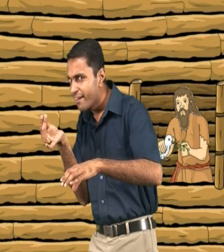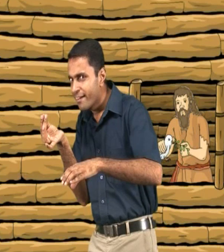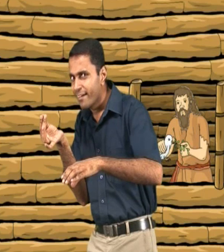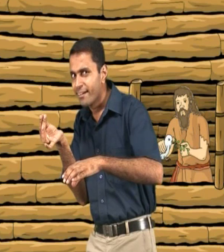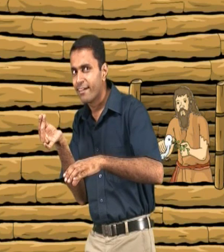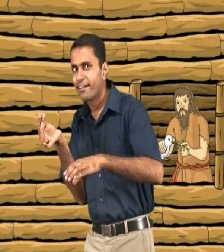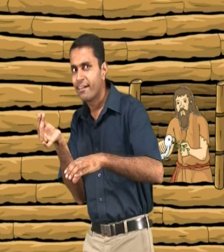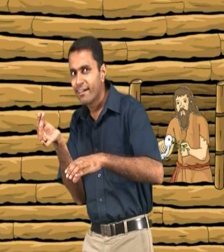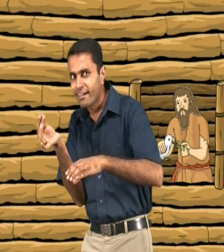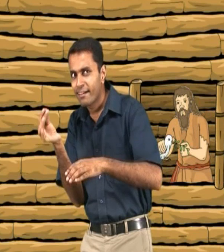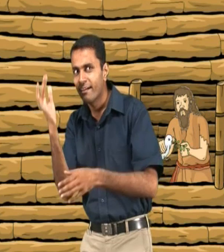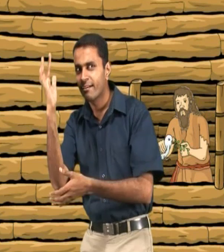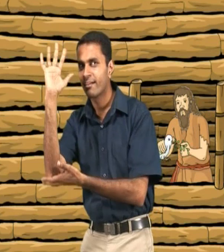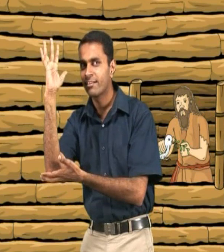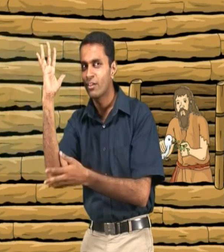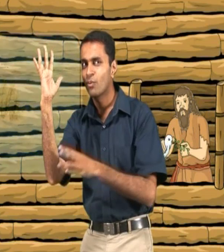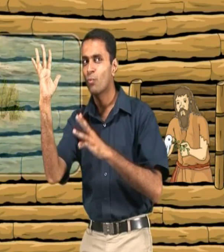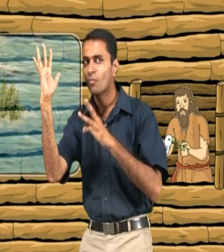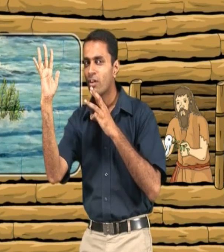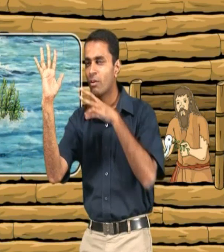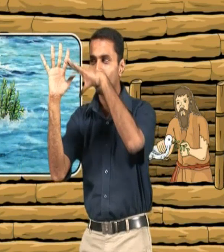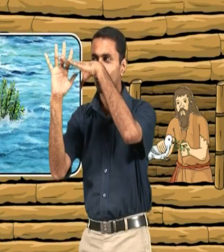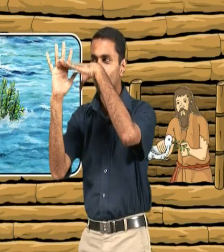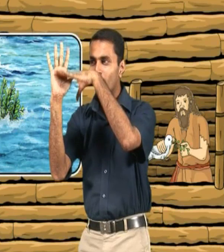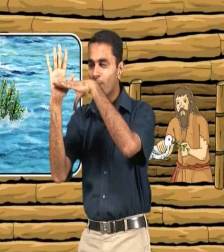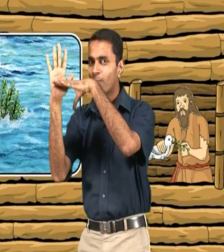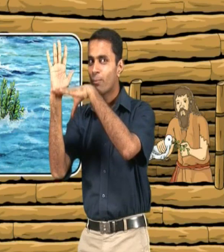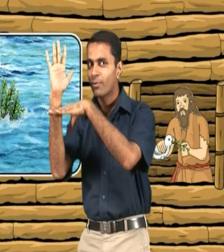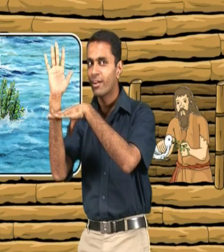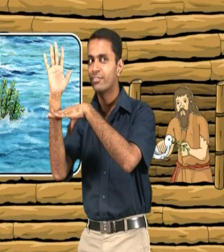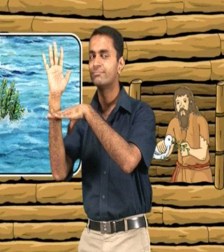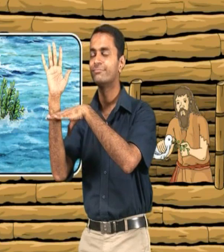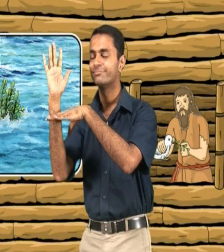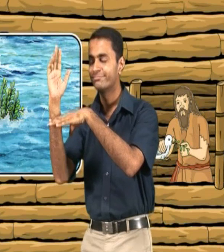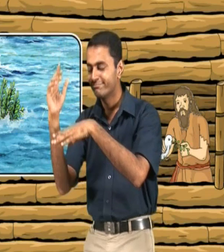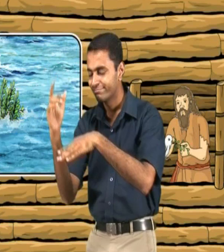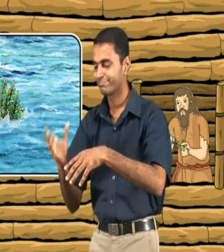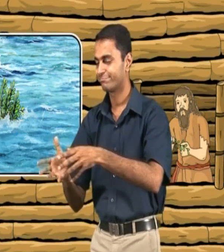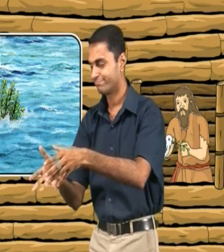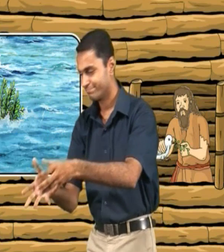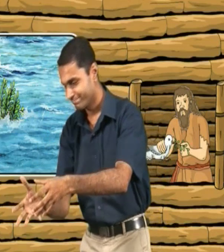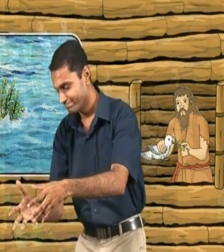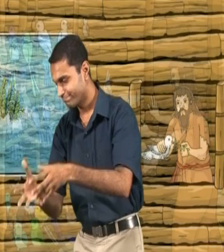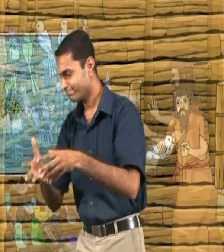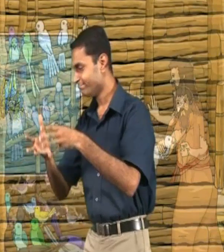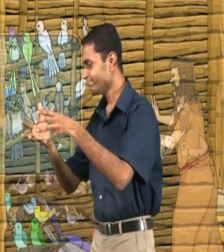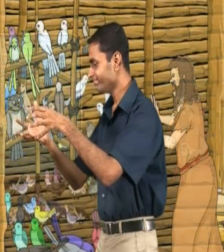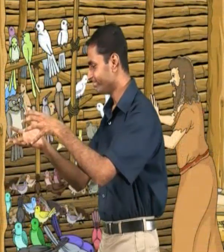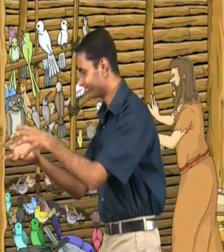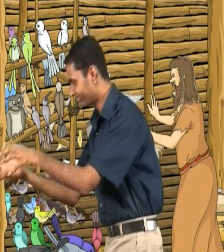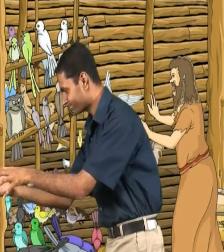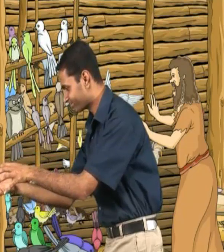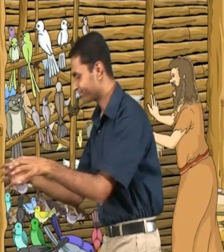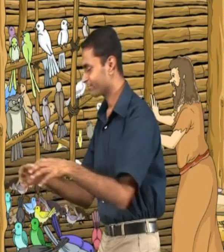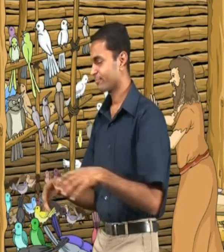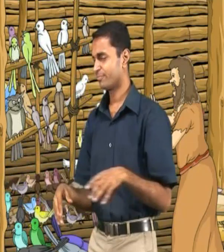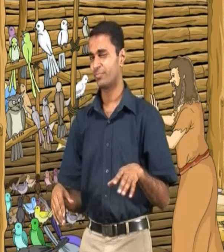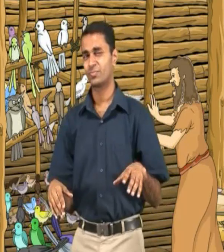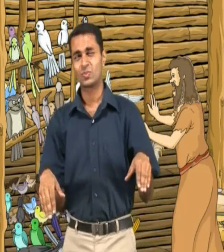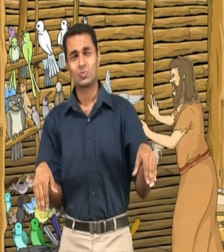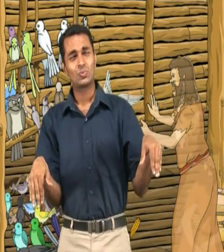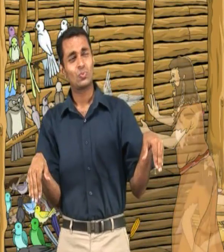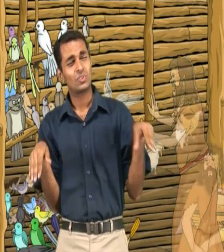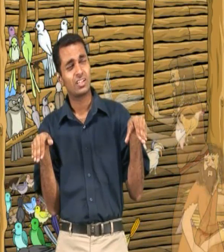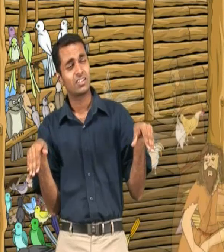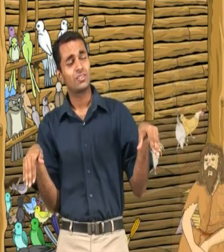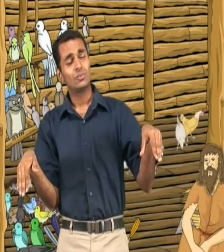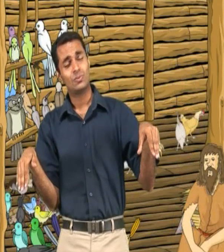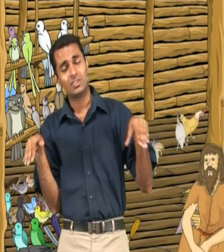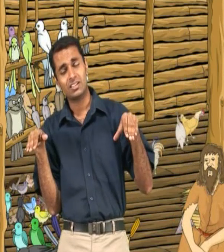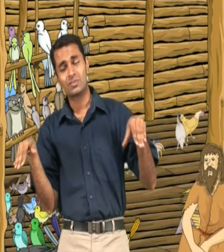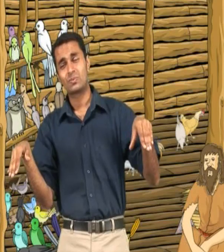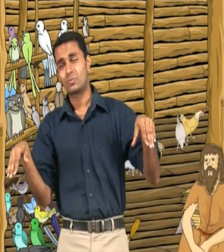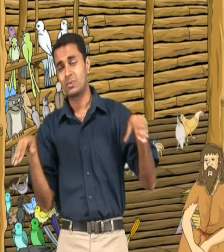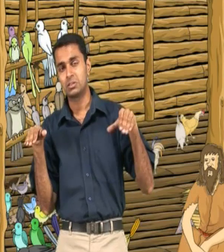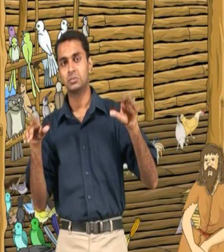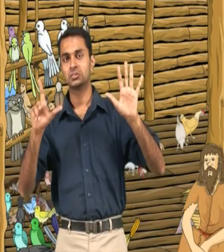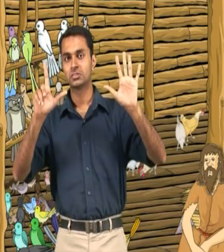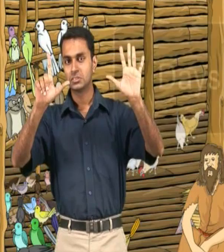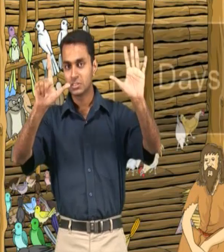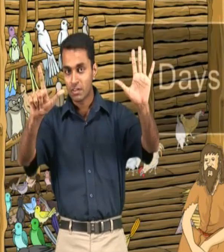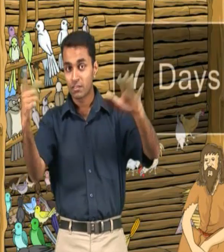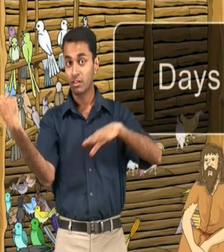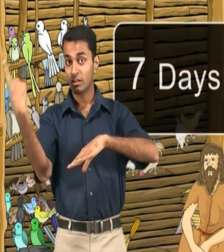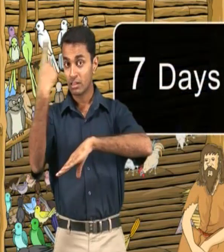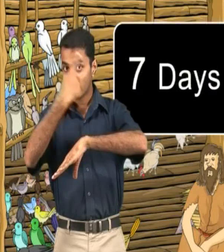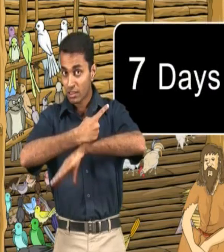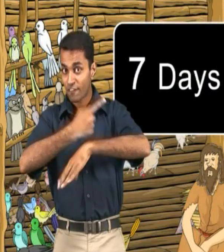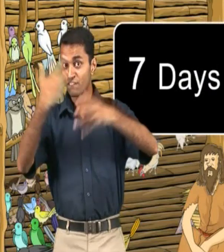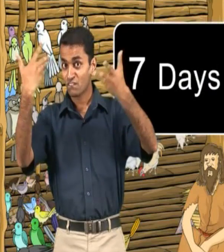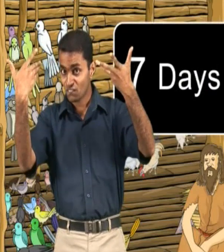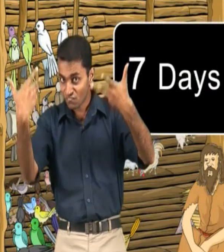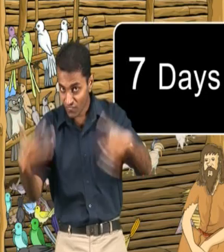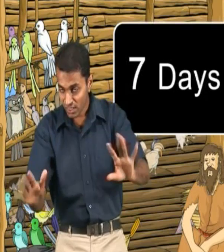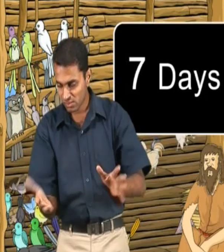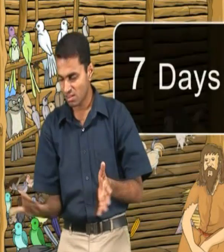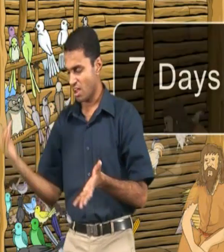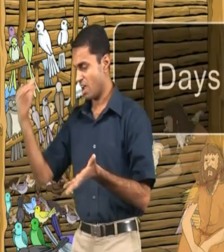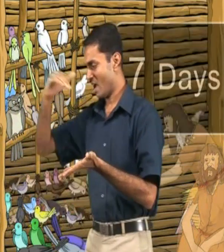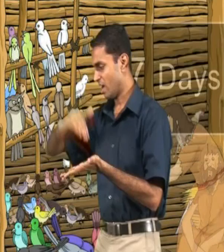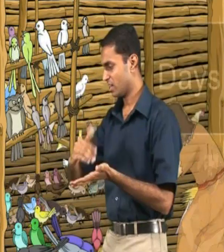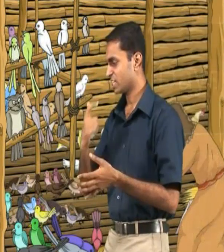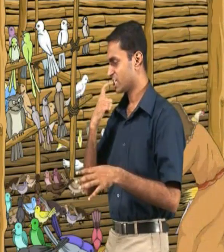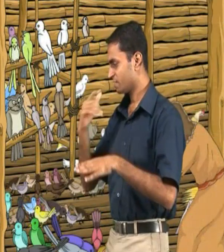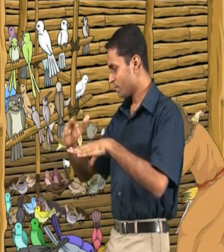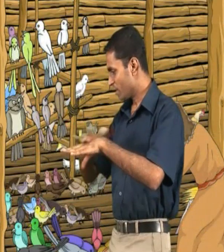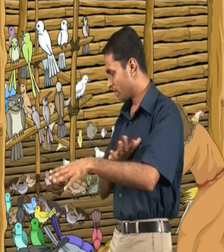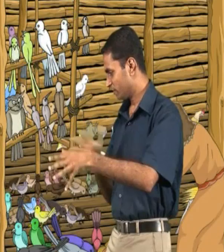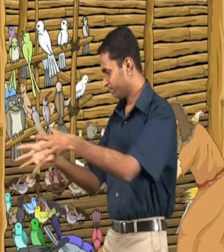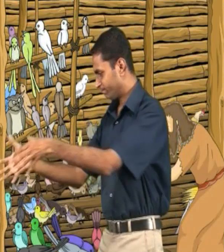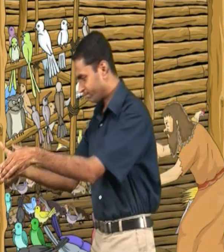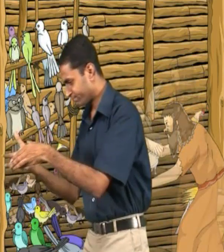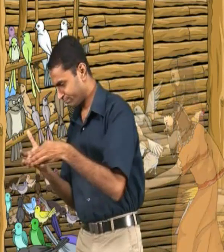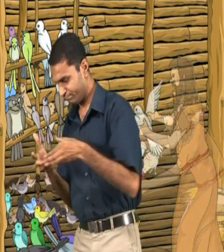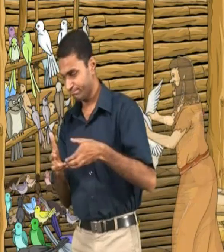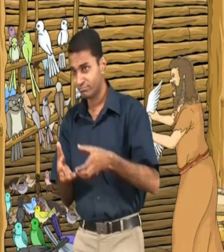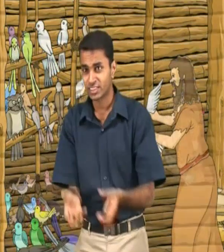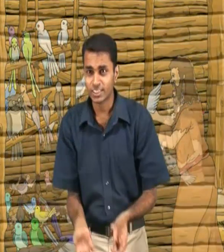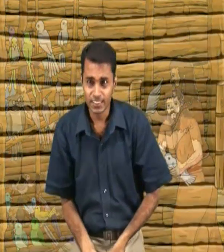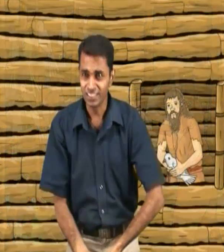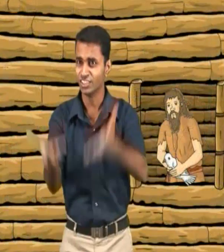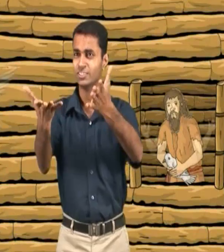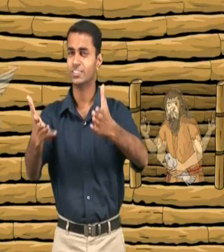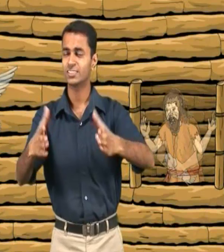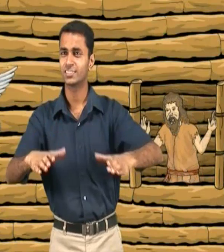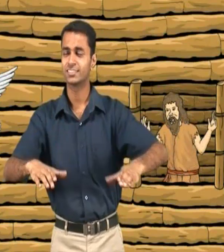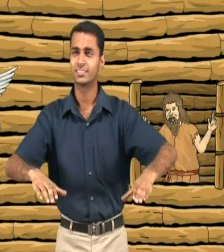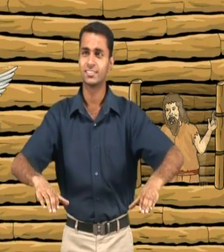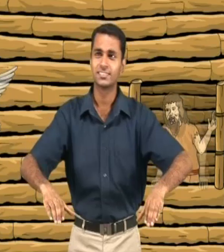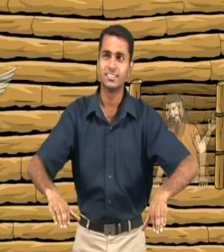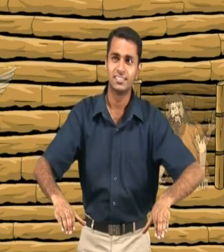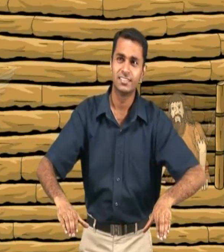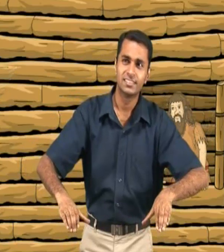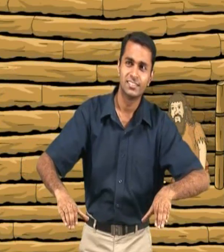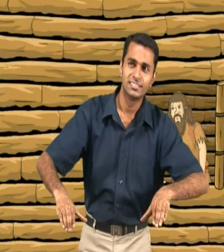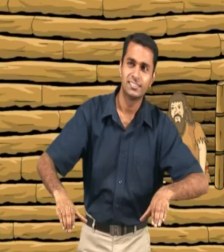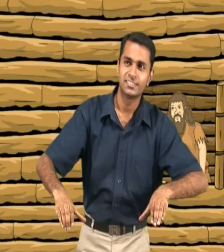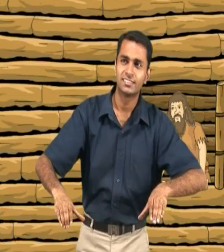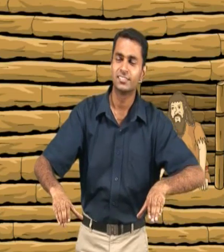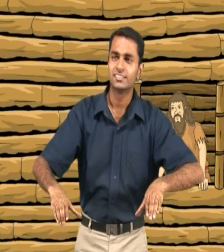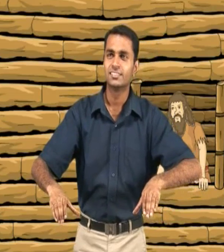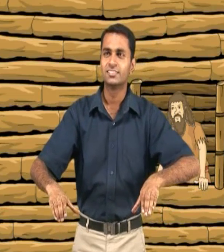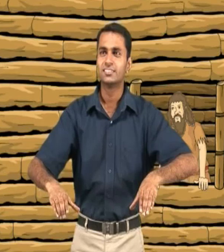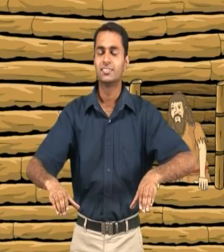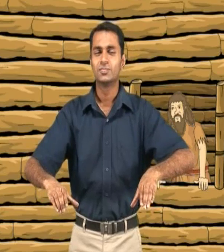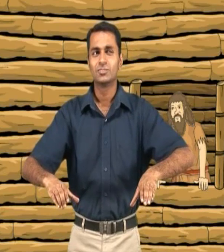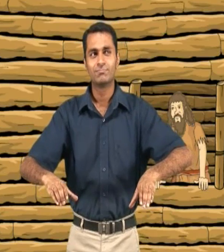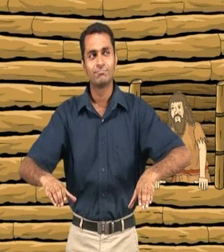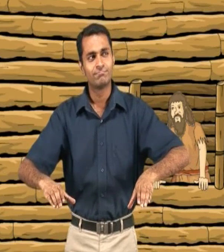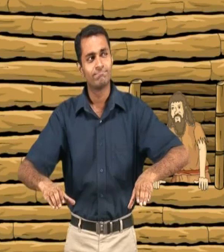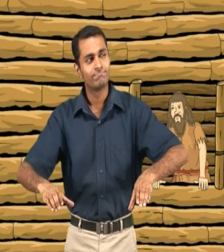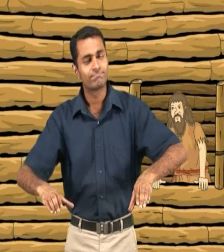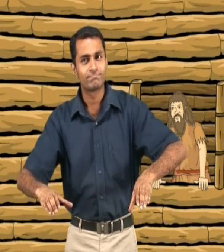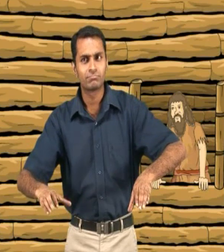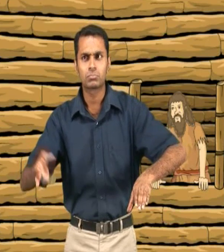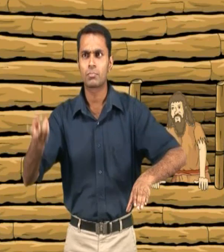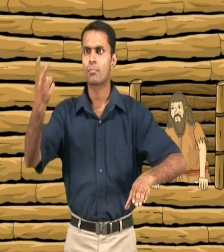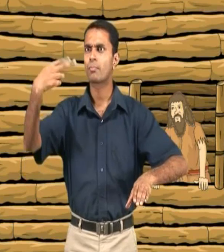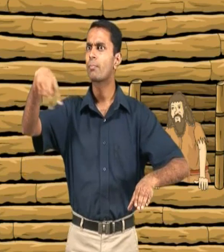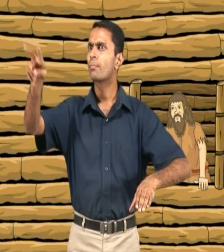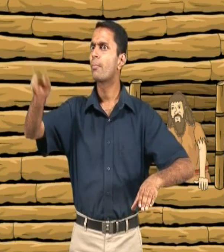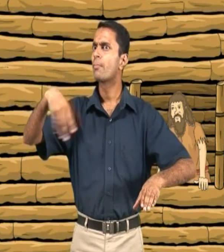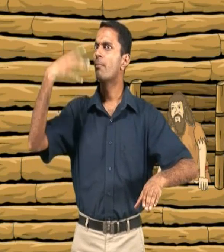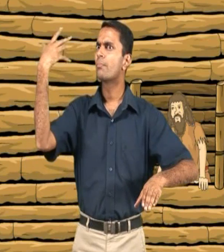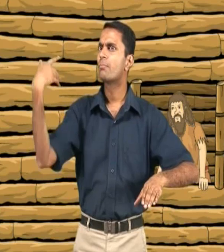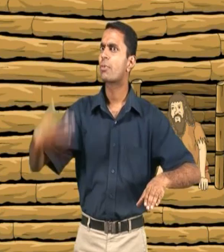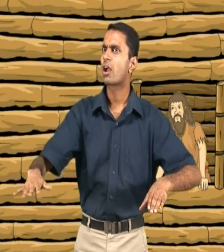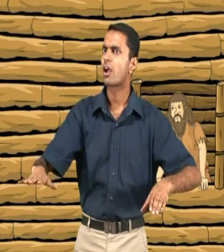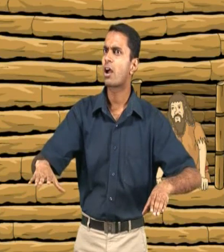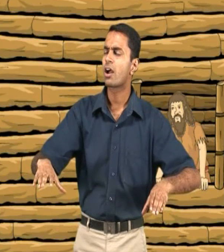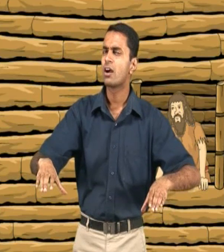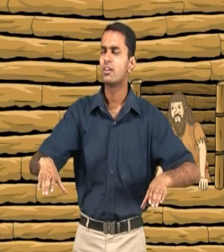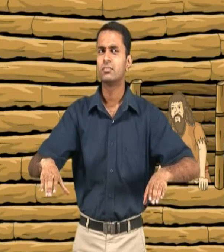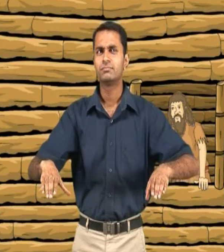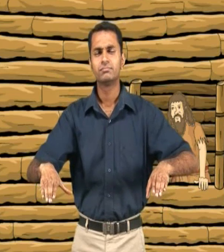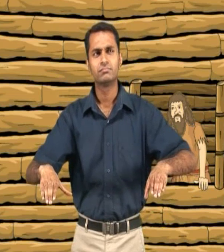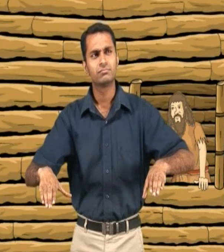So Noah knew that the waters had receded from the earth. And Noah waited seven more days and sent out the dove again, but this time she did not return to him.